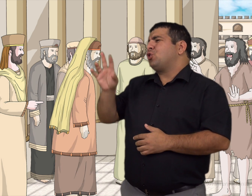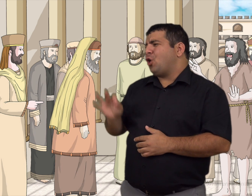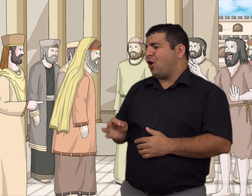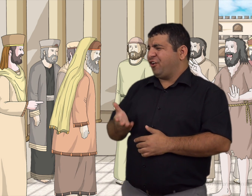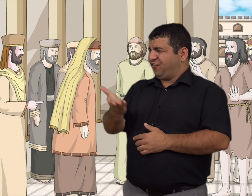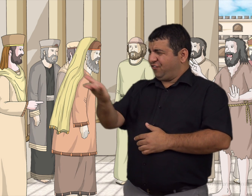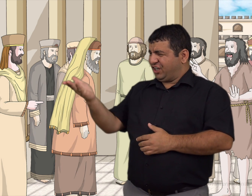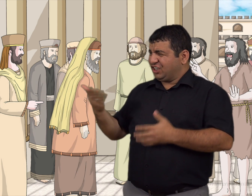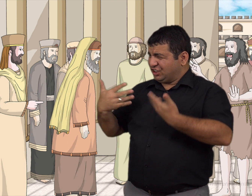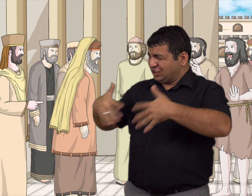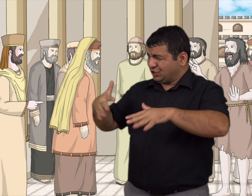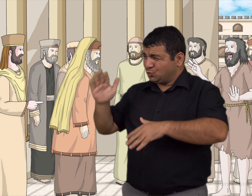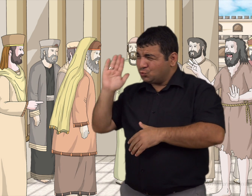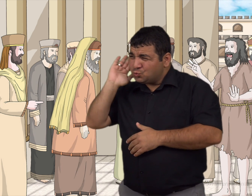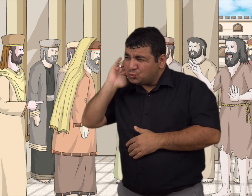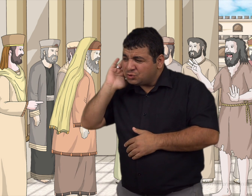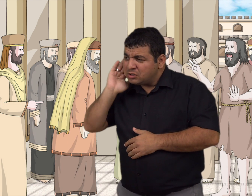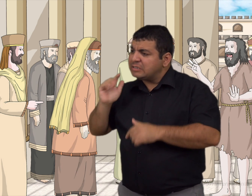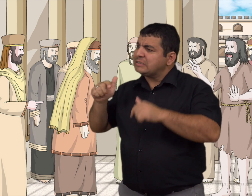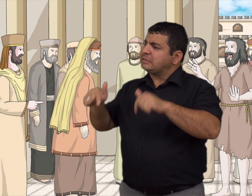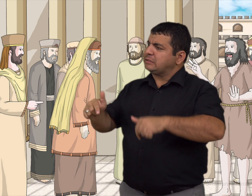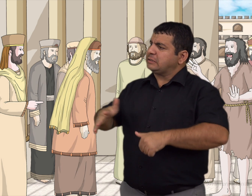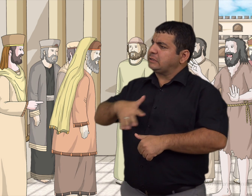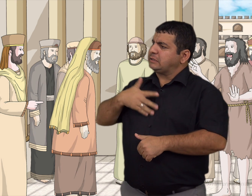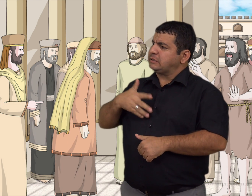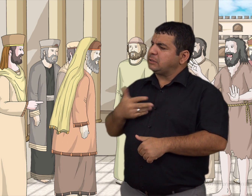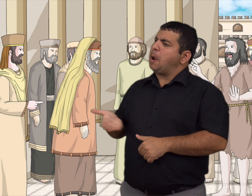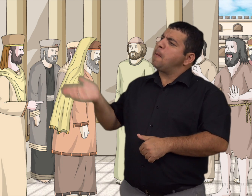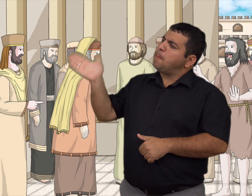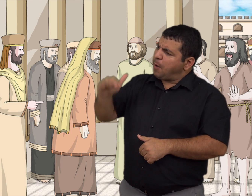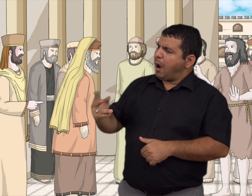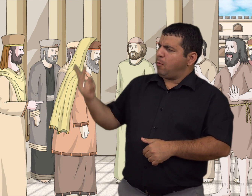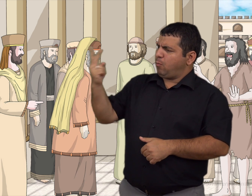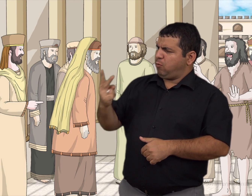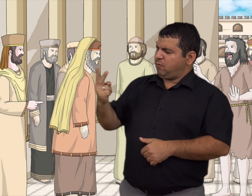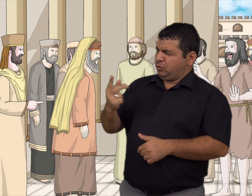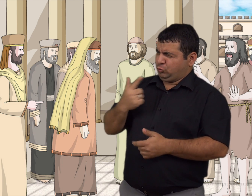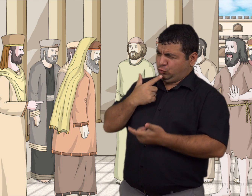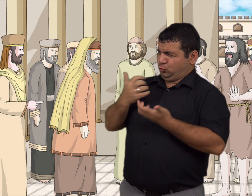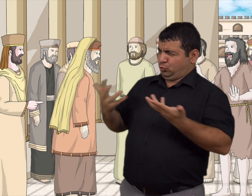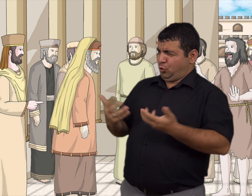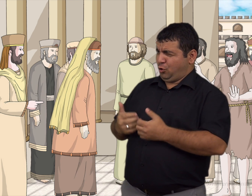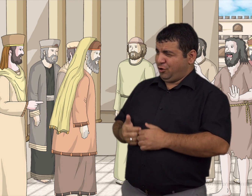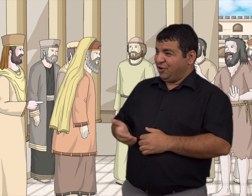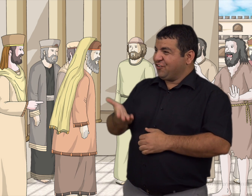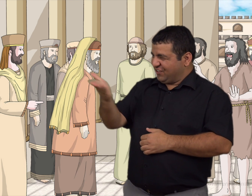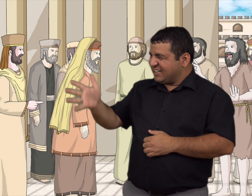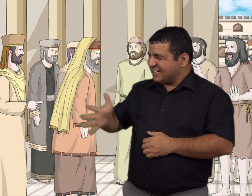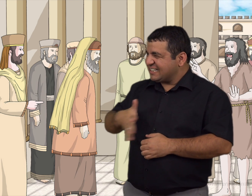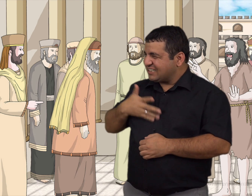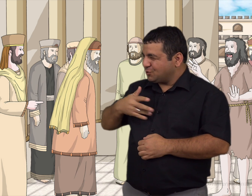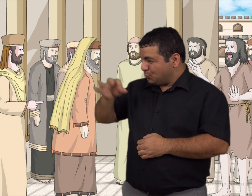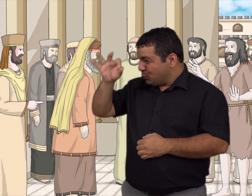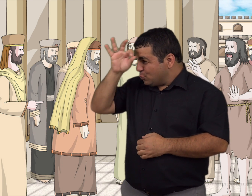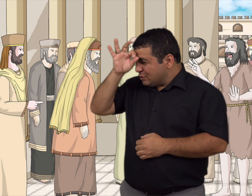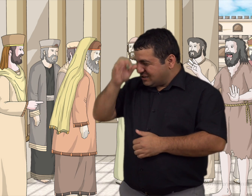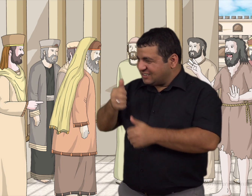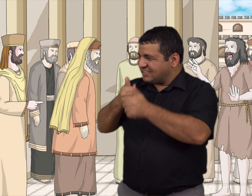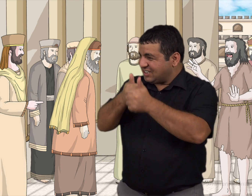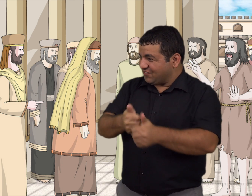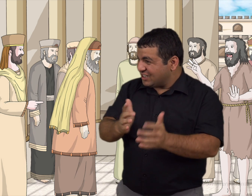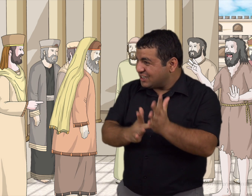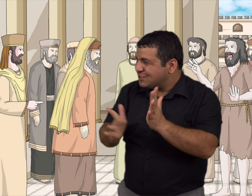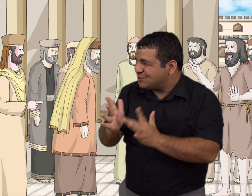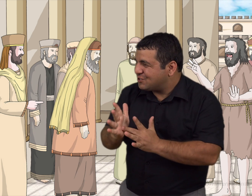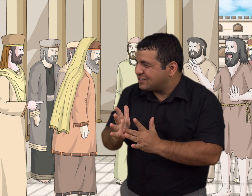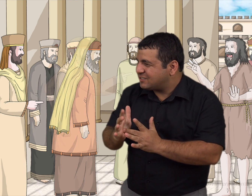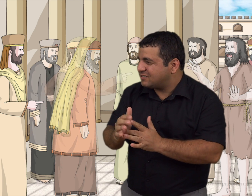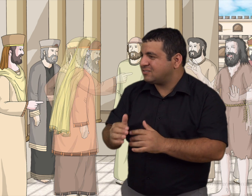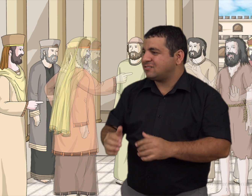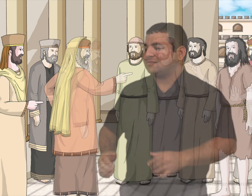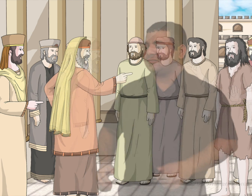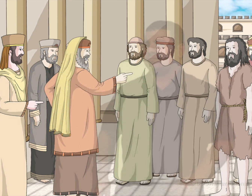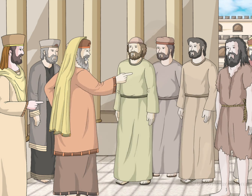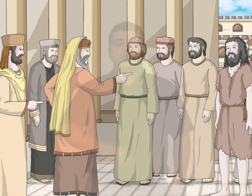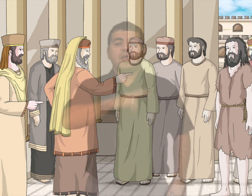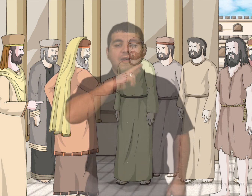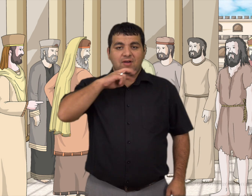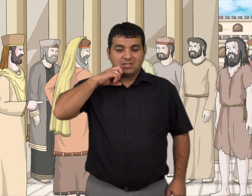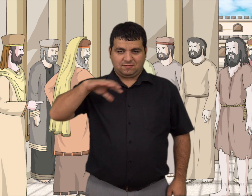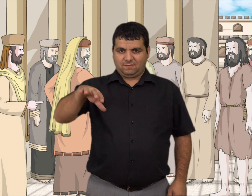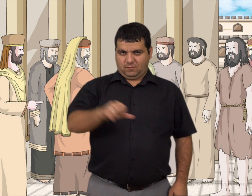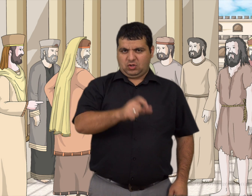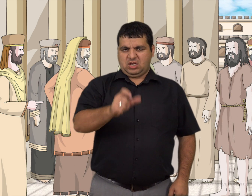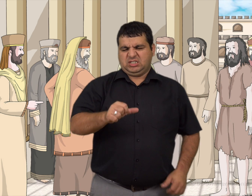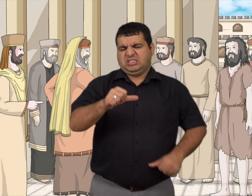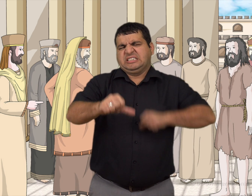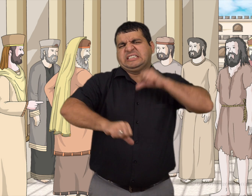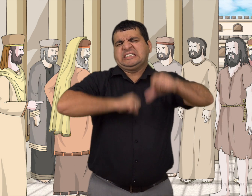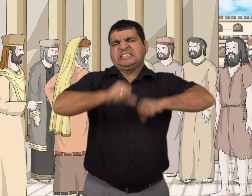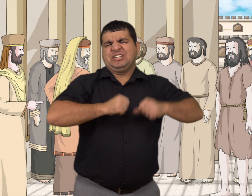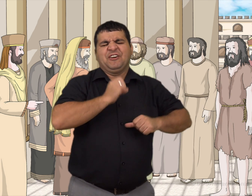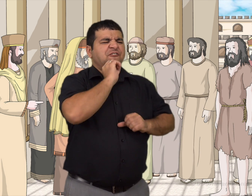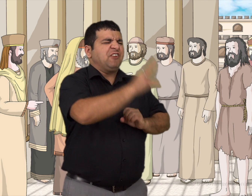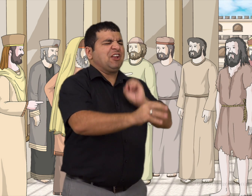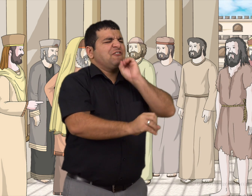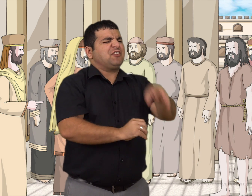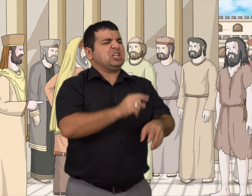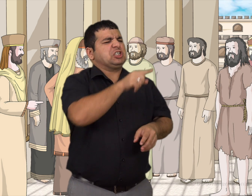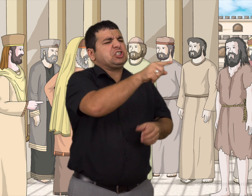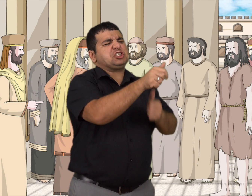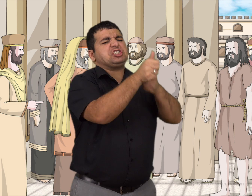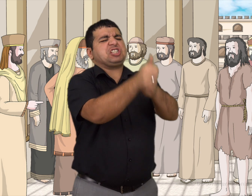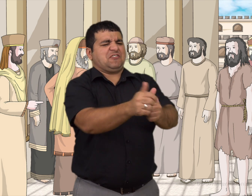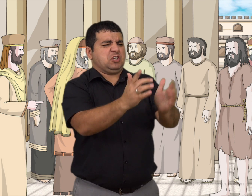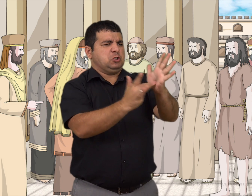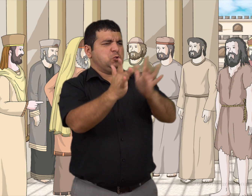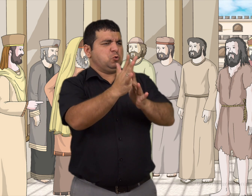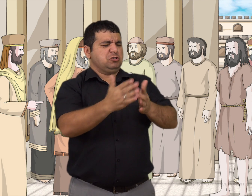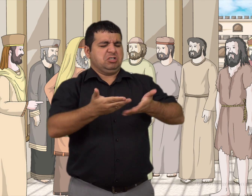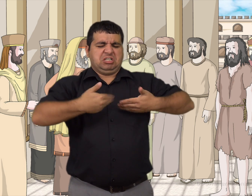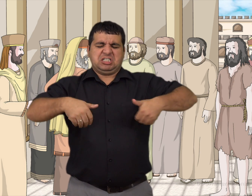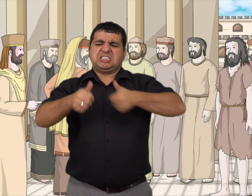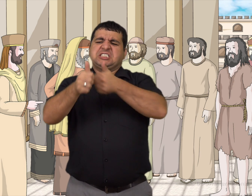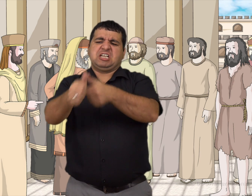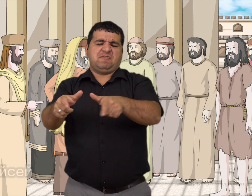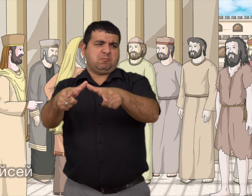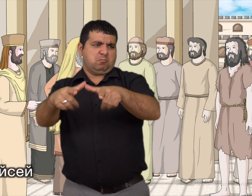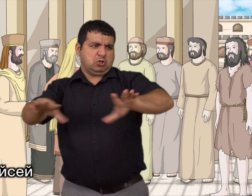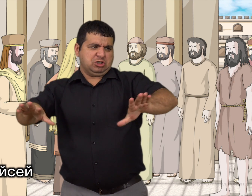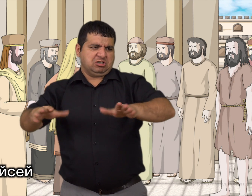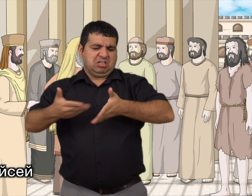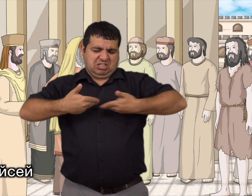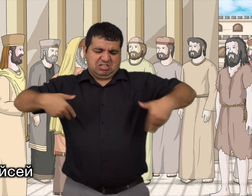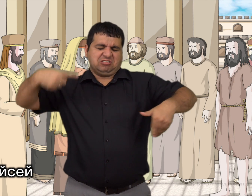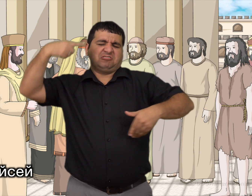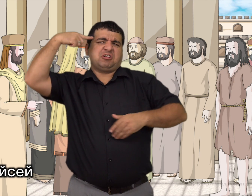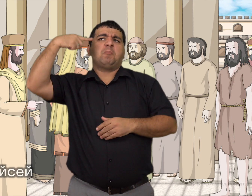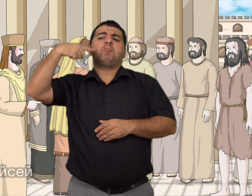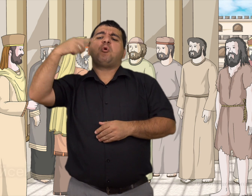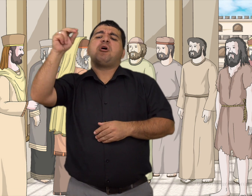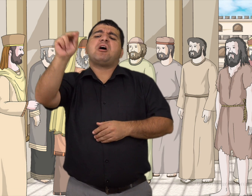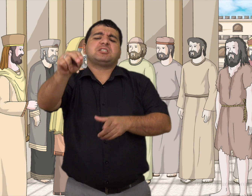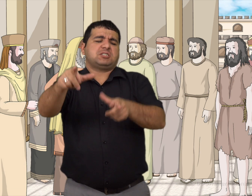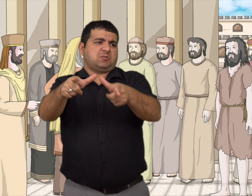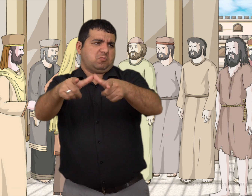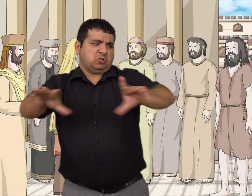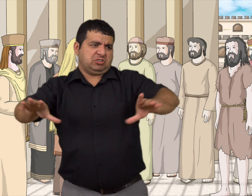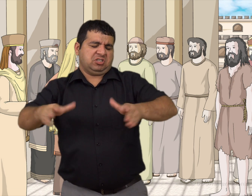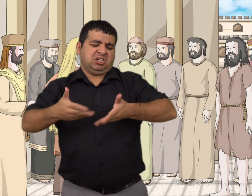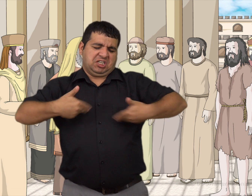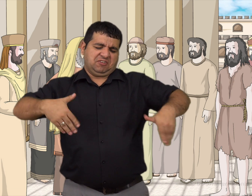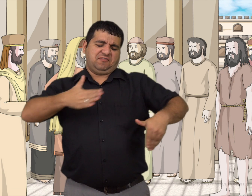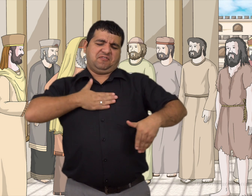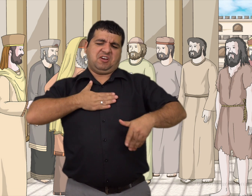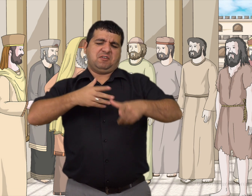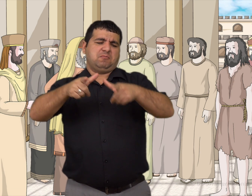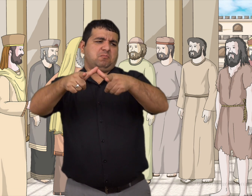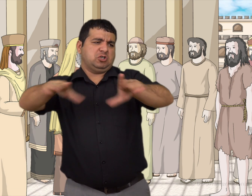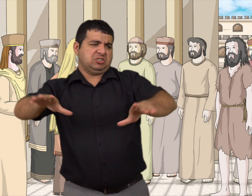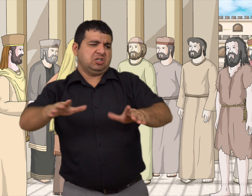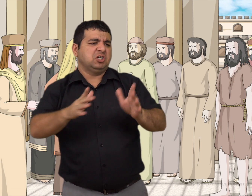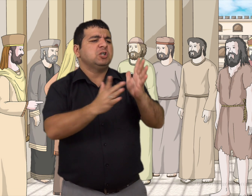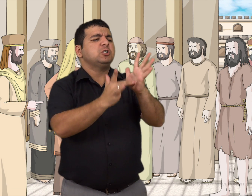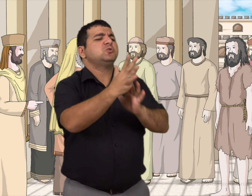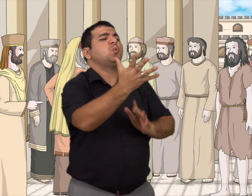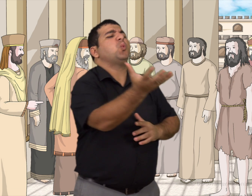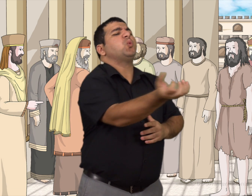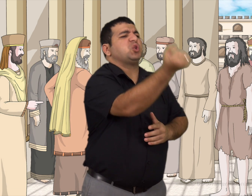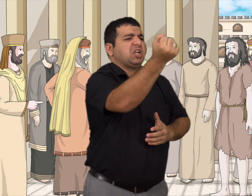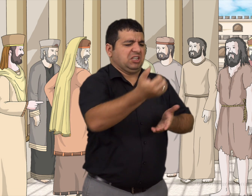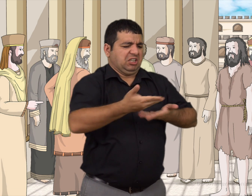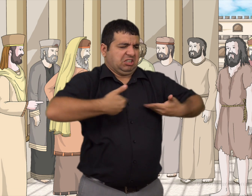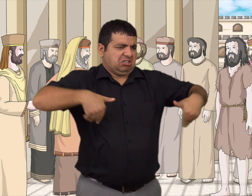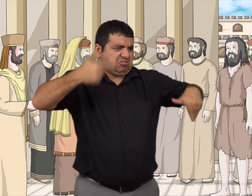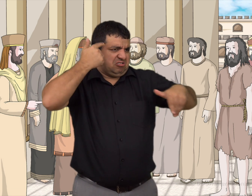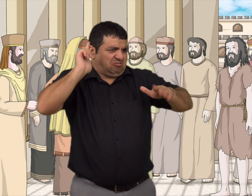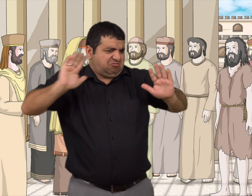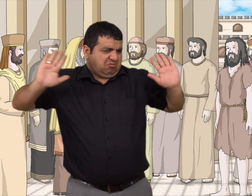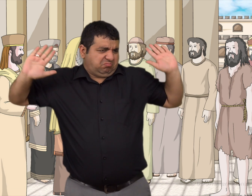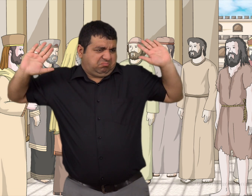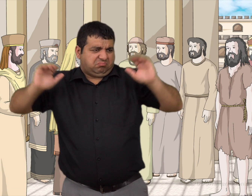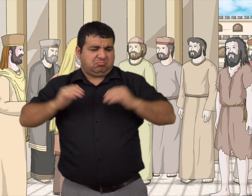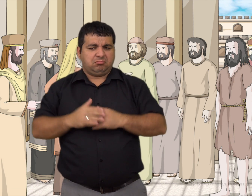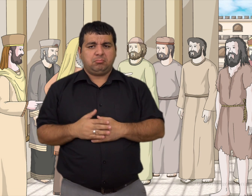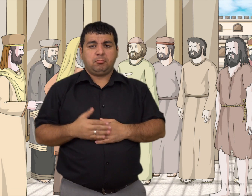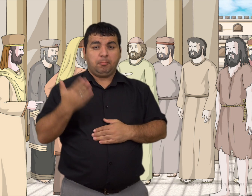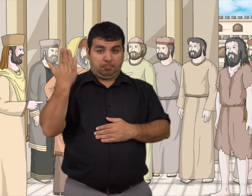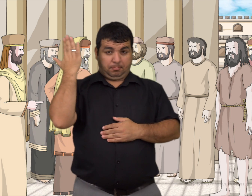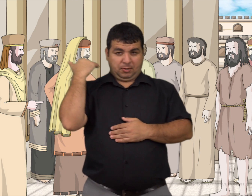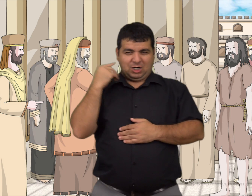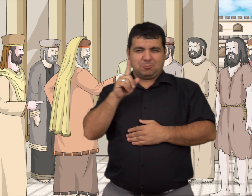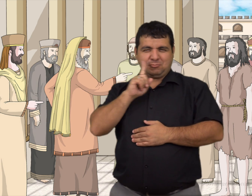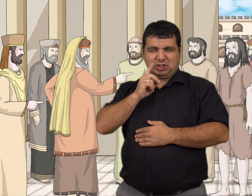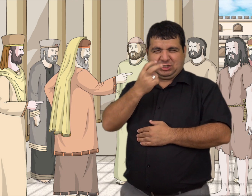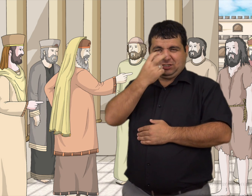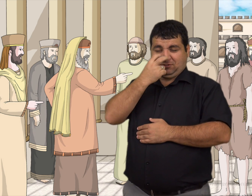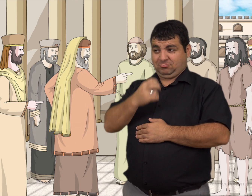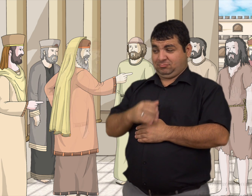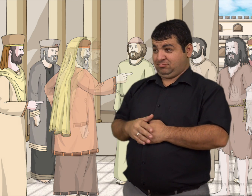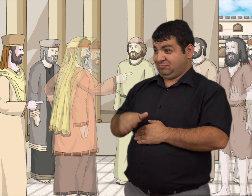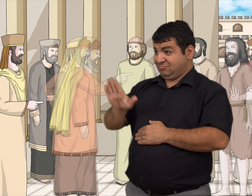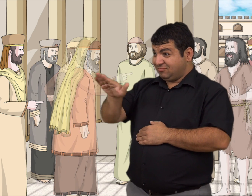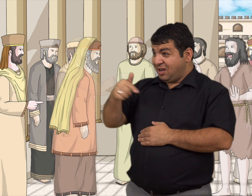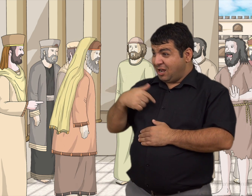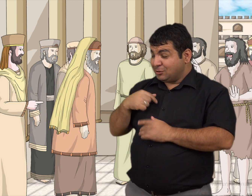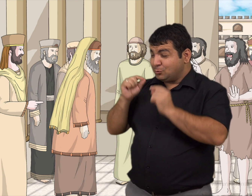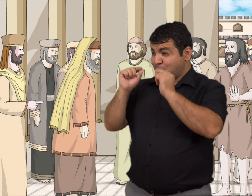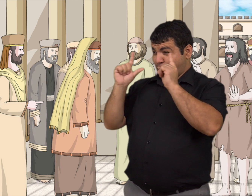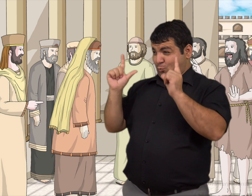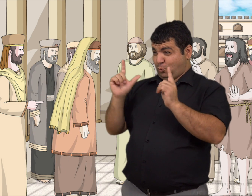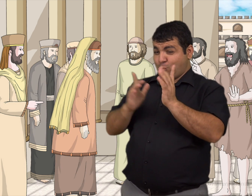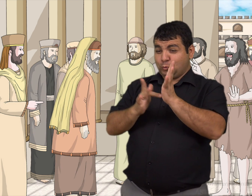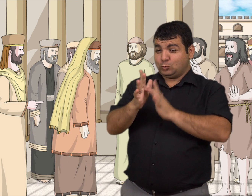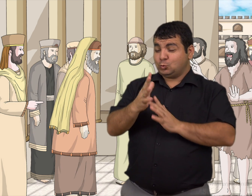Why do you want to hear it again? Do you also want to become His disciples?” Then they heaped insults on him and said, “You are His disciple; we are disciples of Moses.